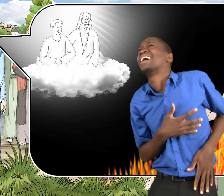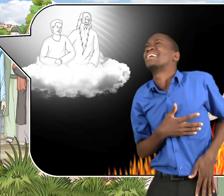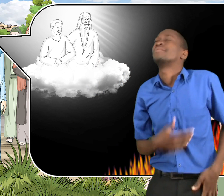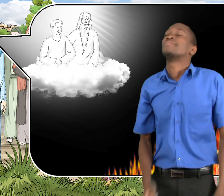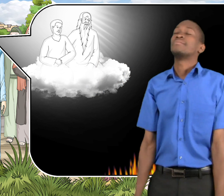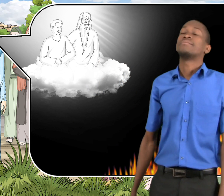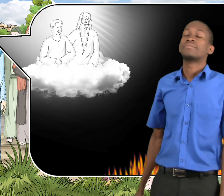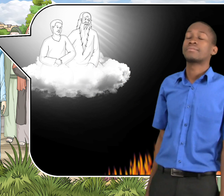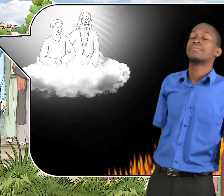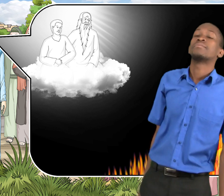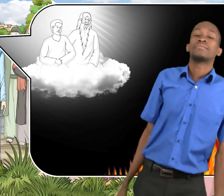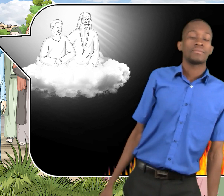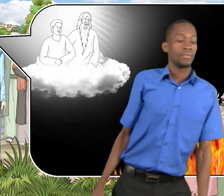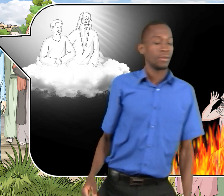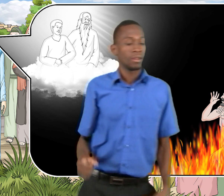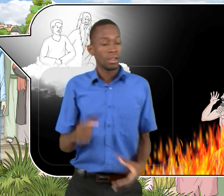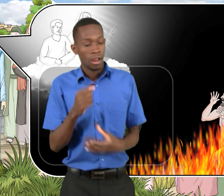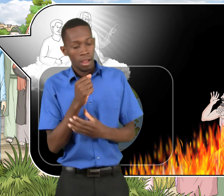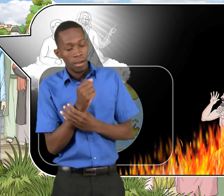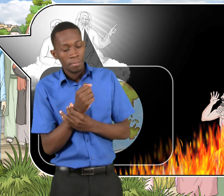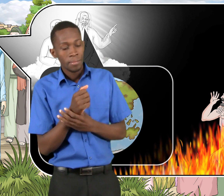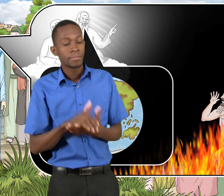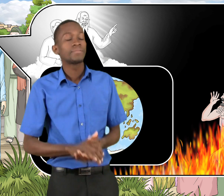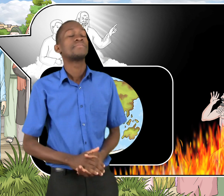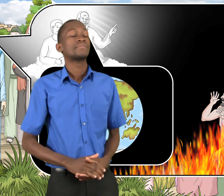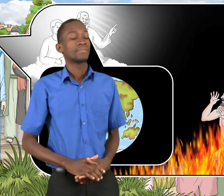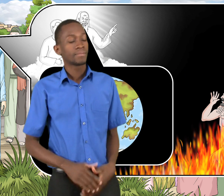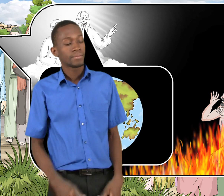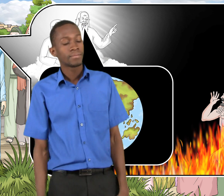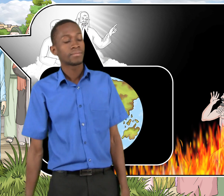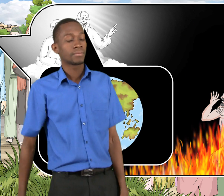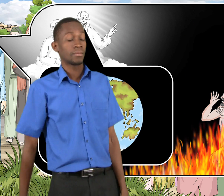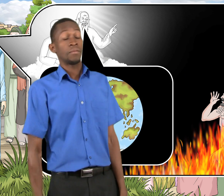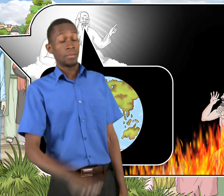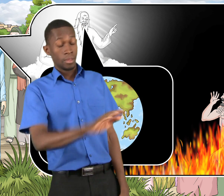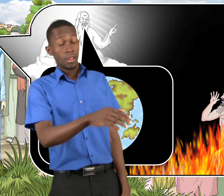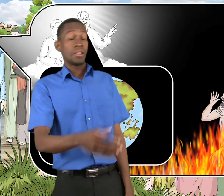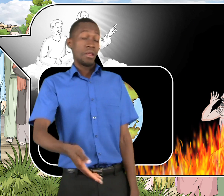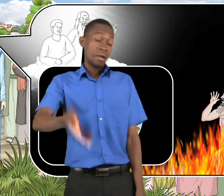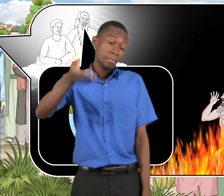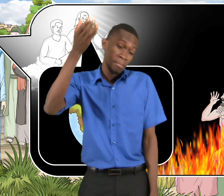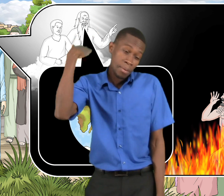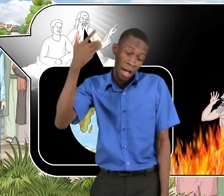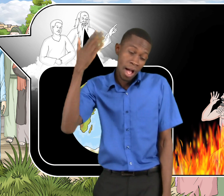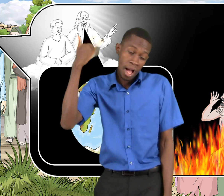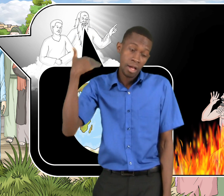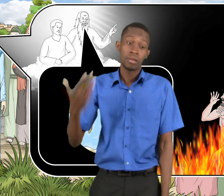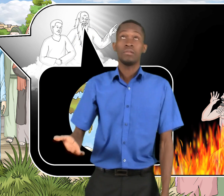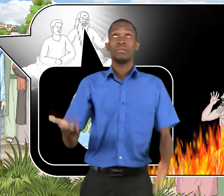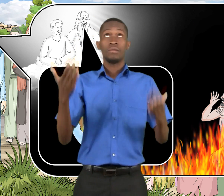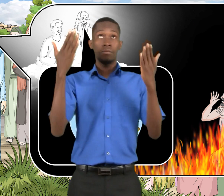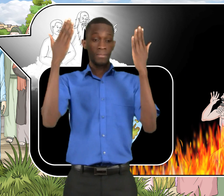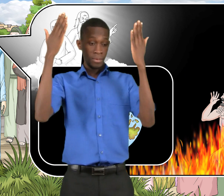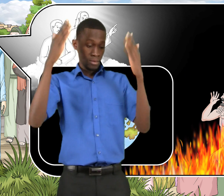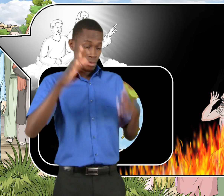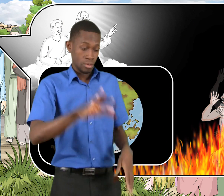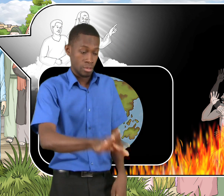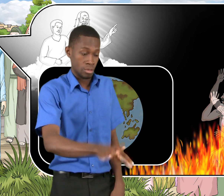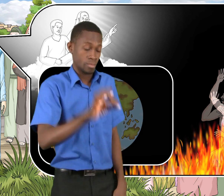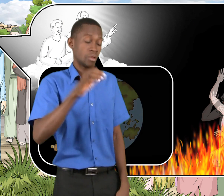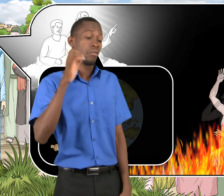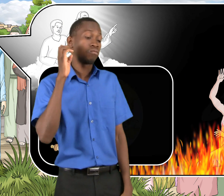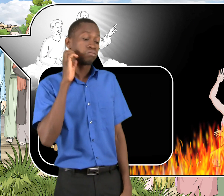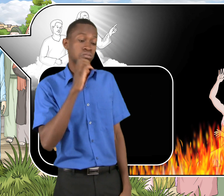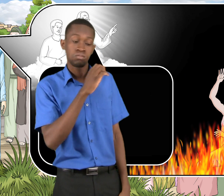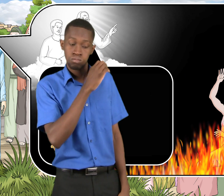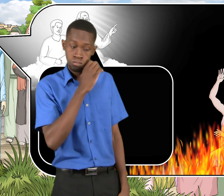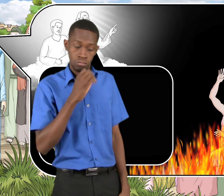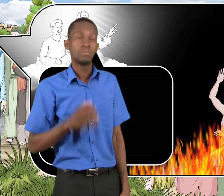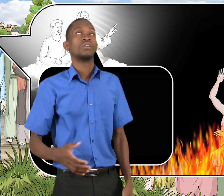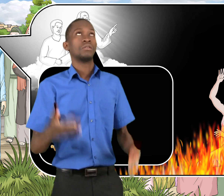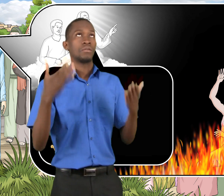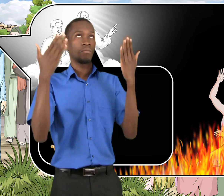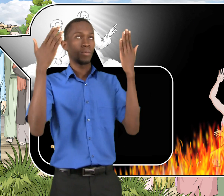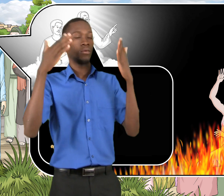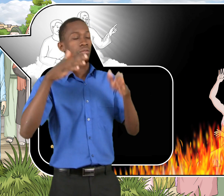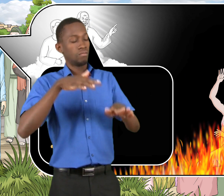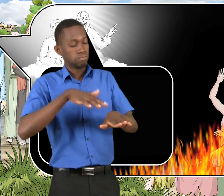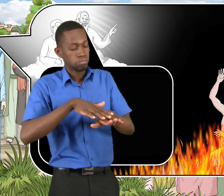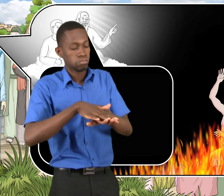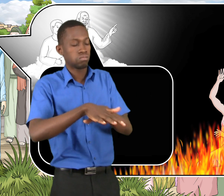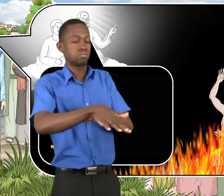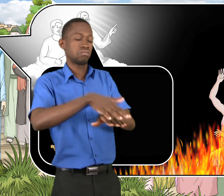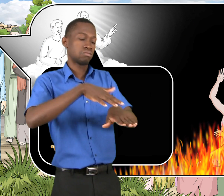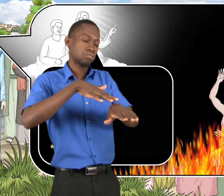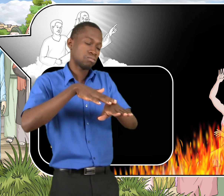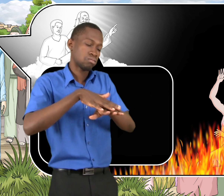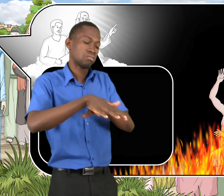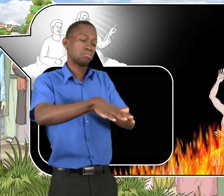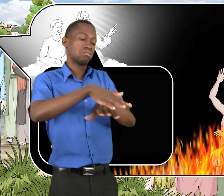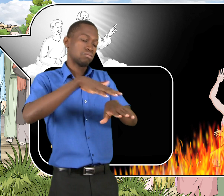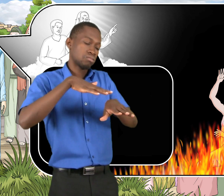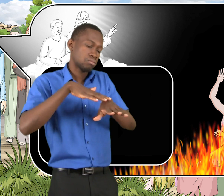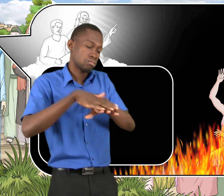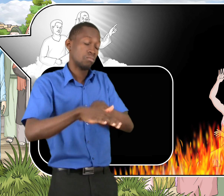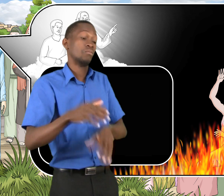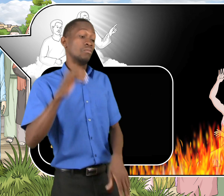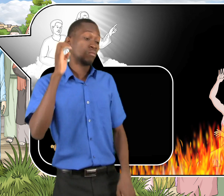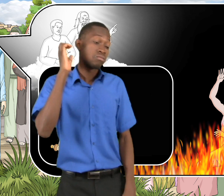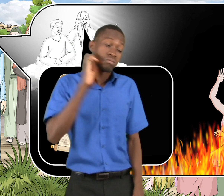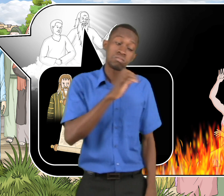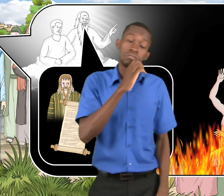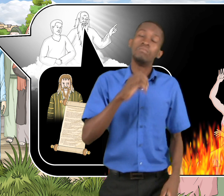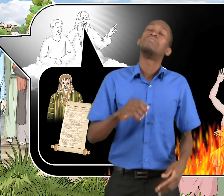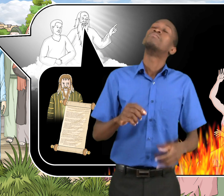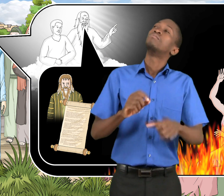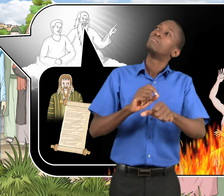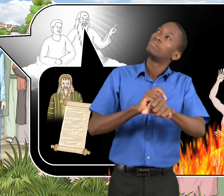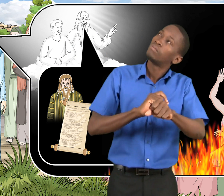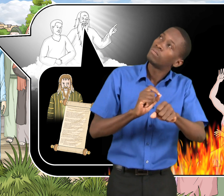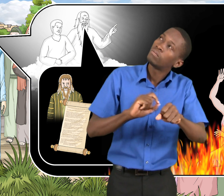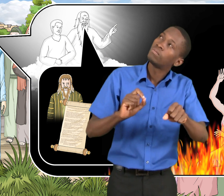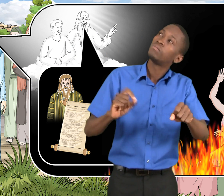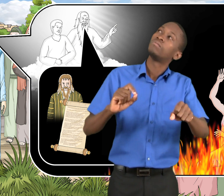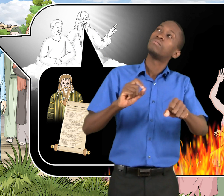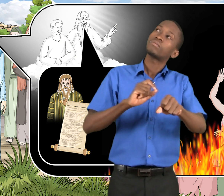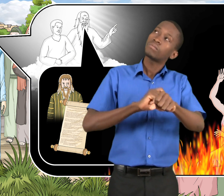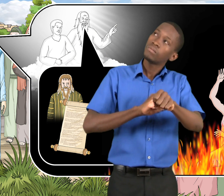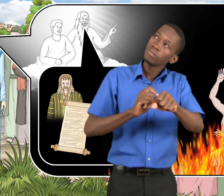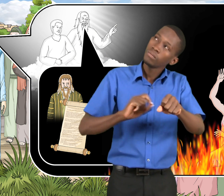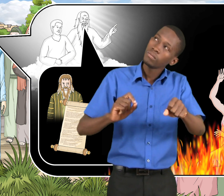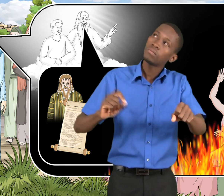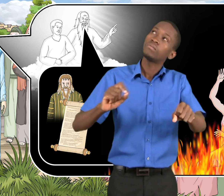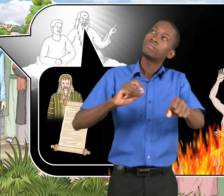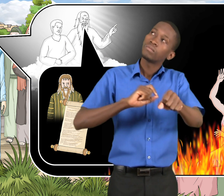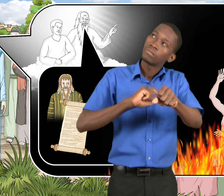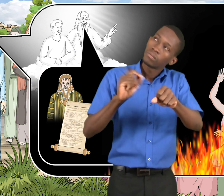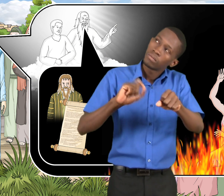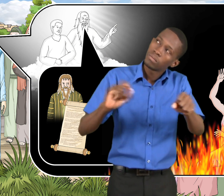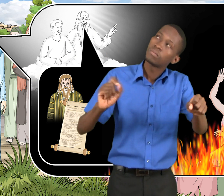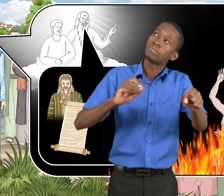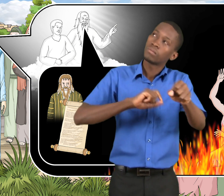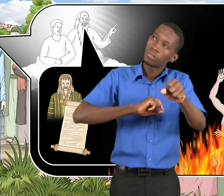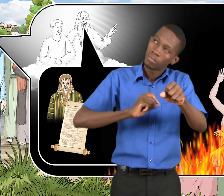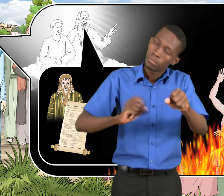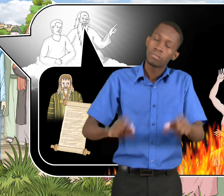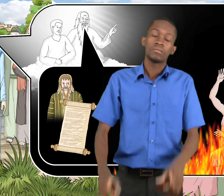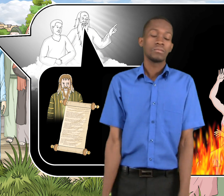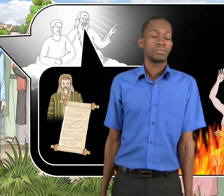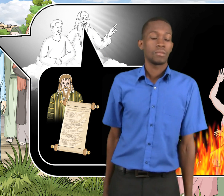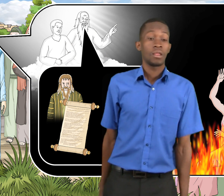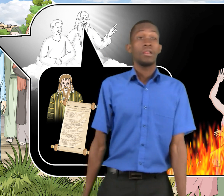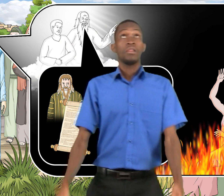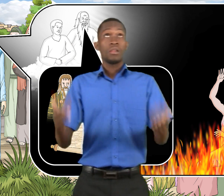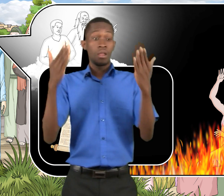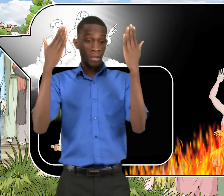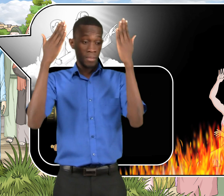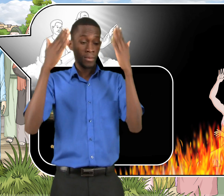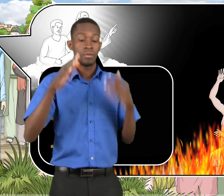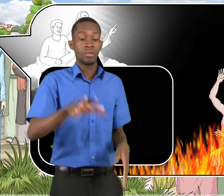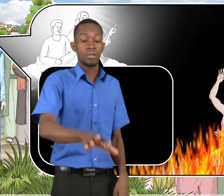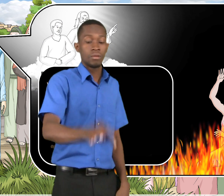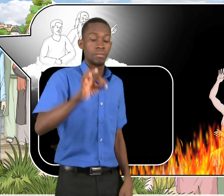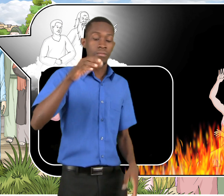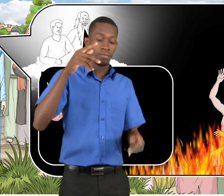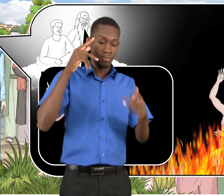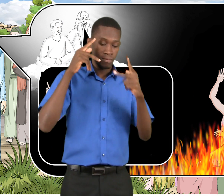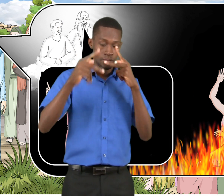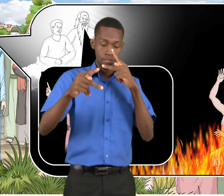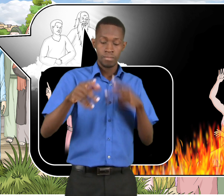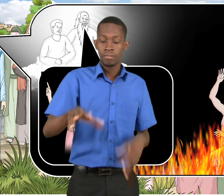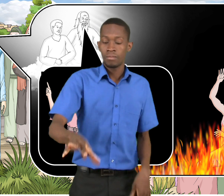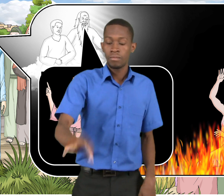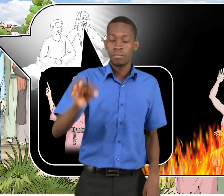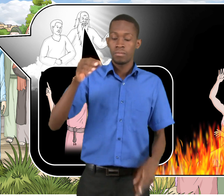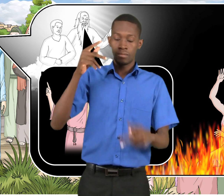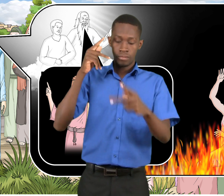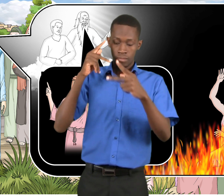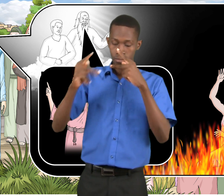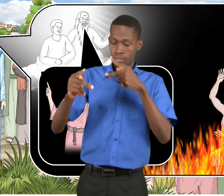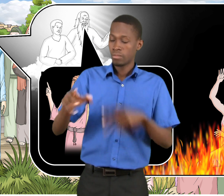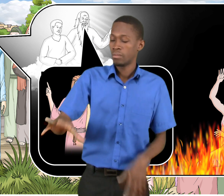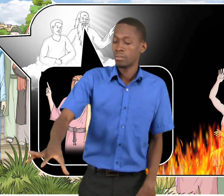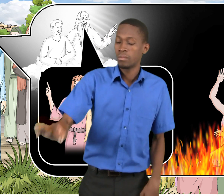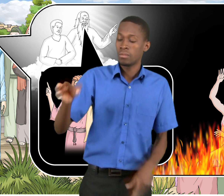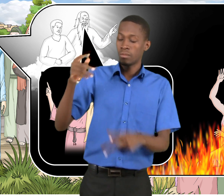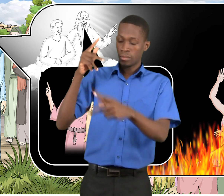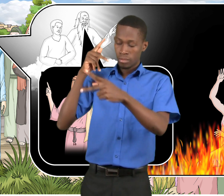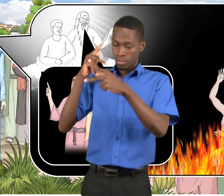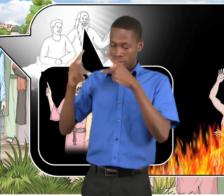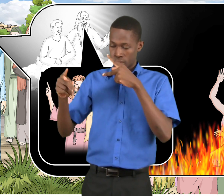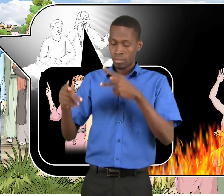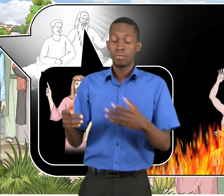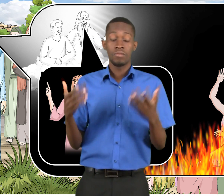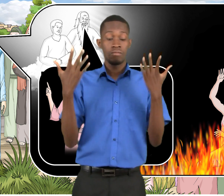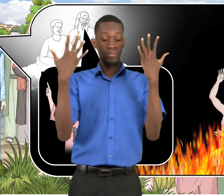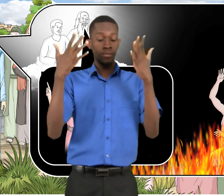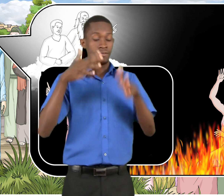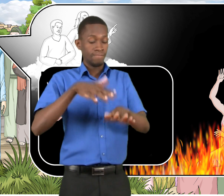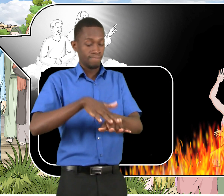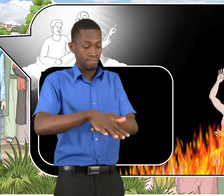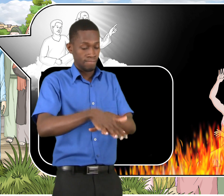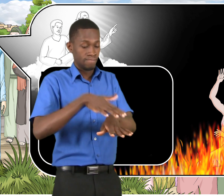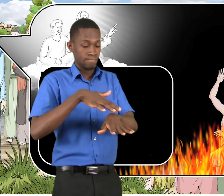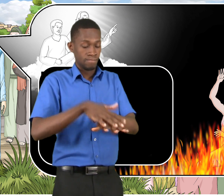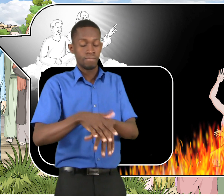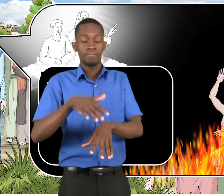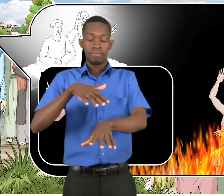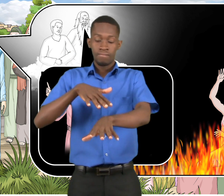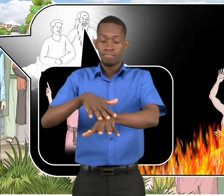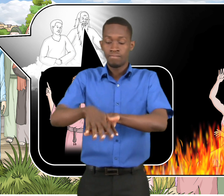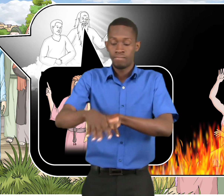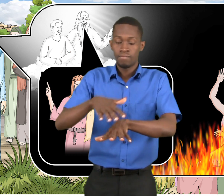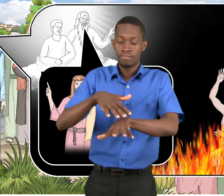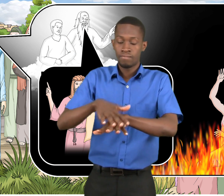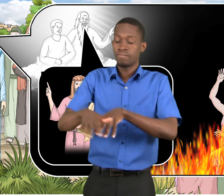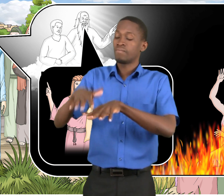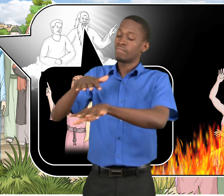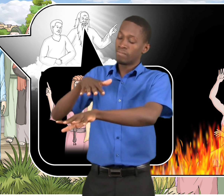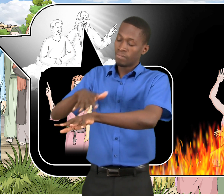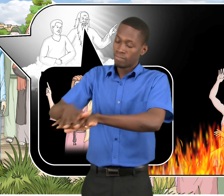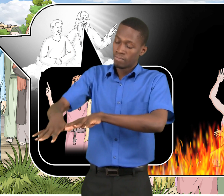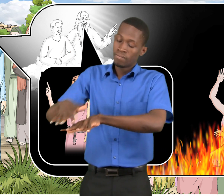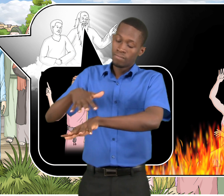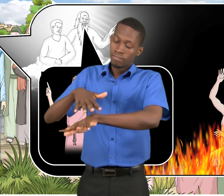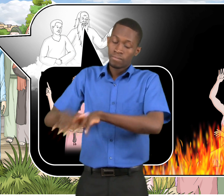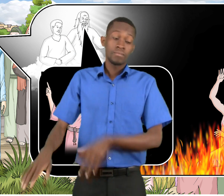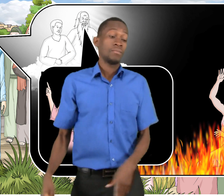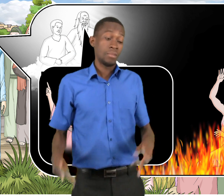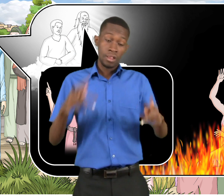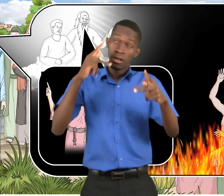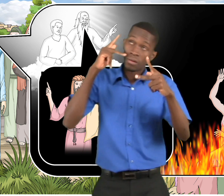But Abraham replied, ‘They have Moses and the prophets;